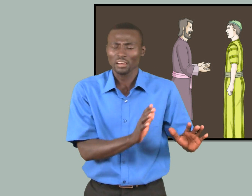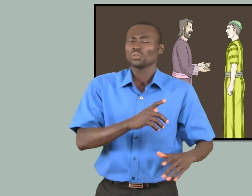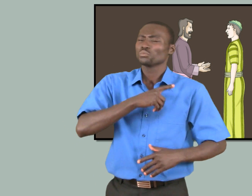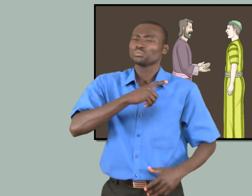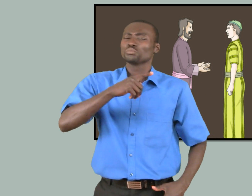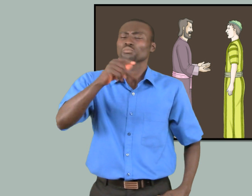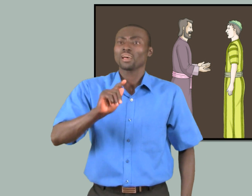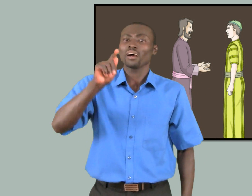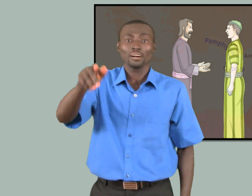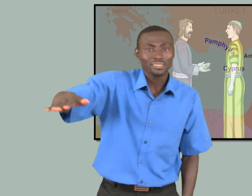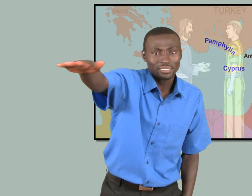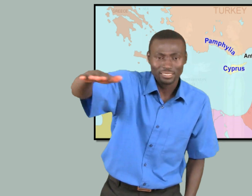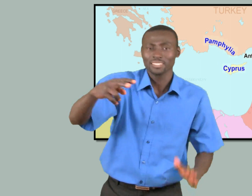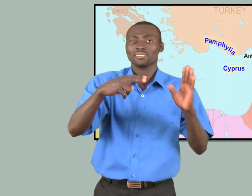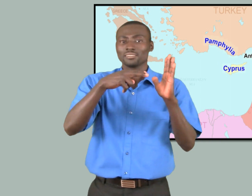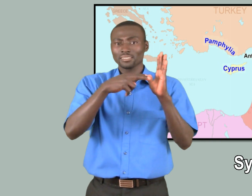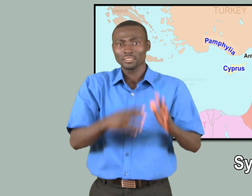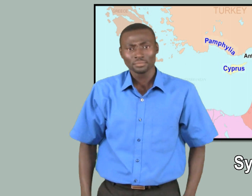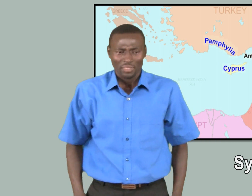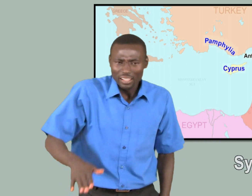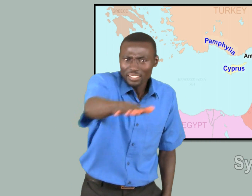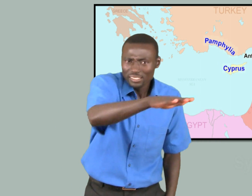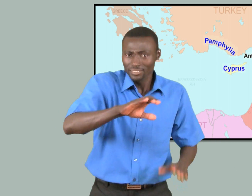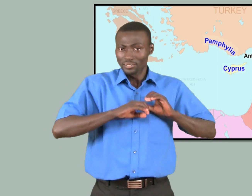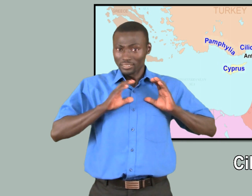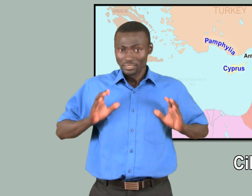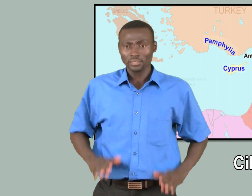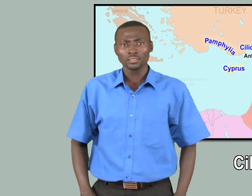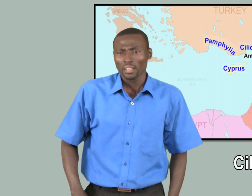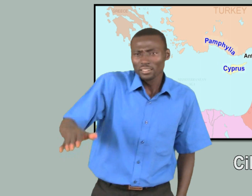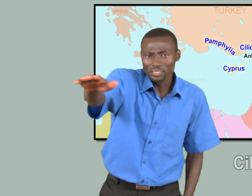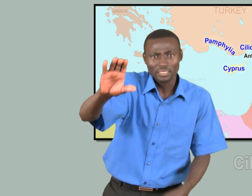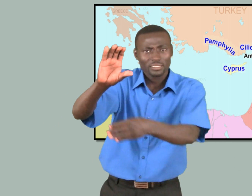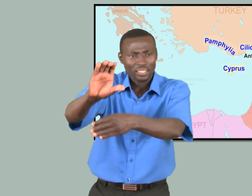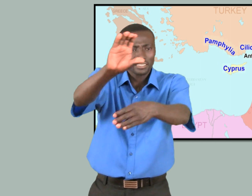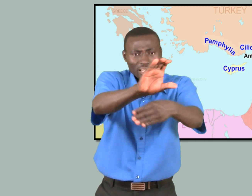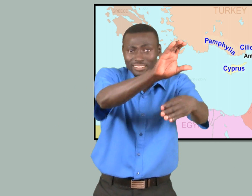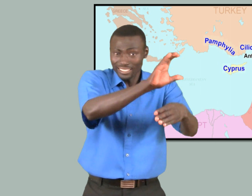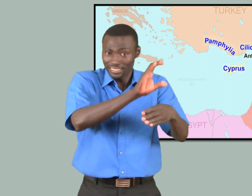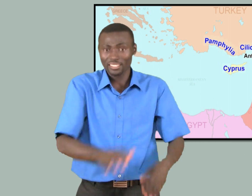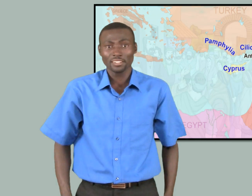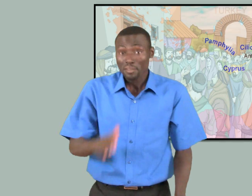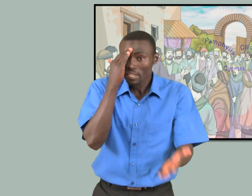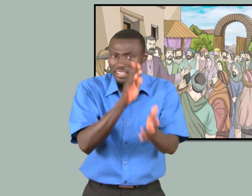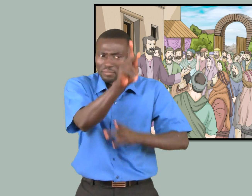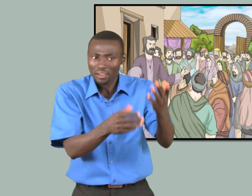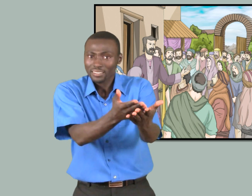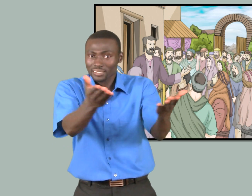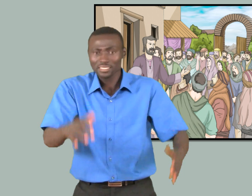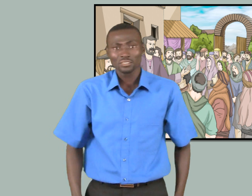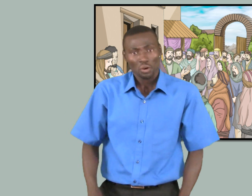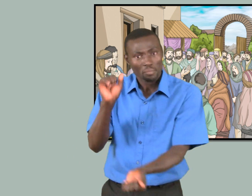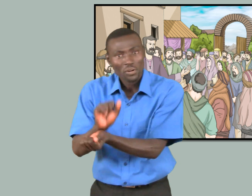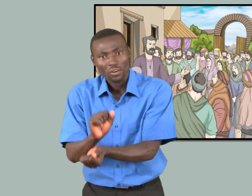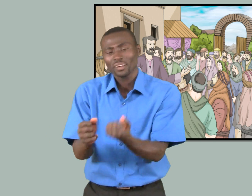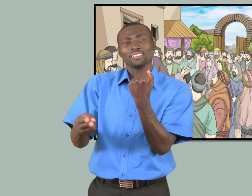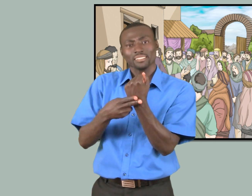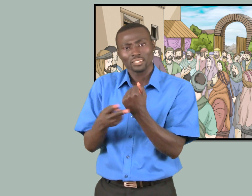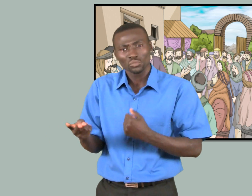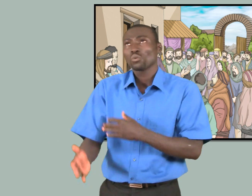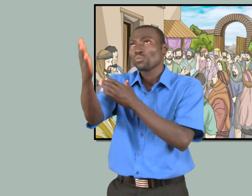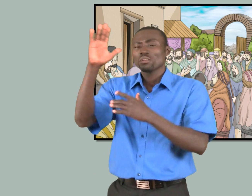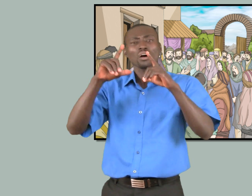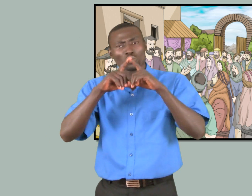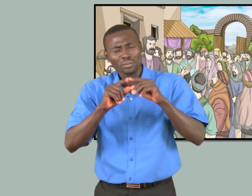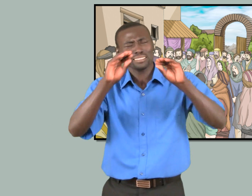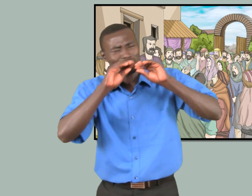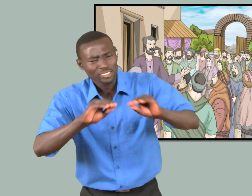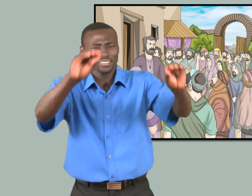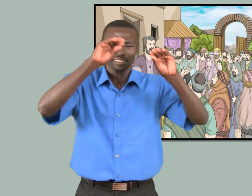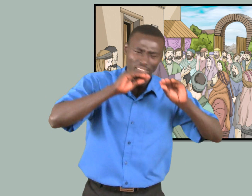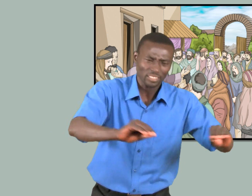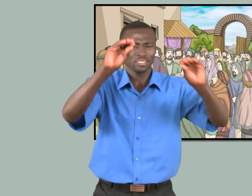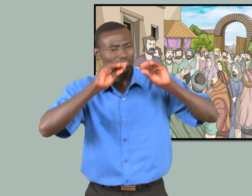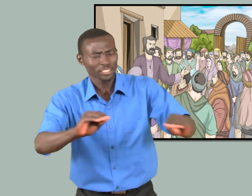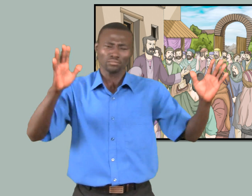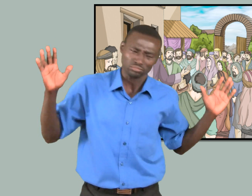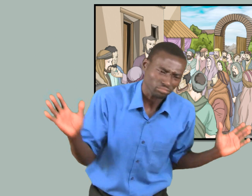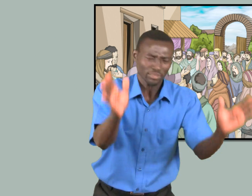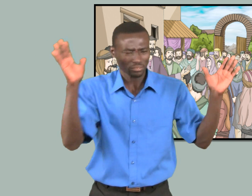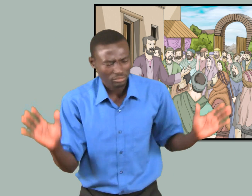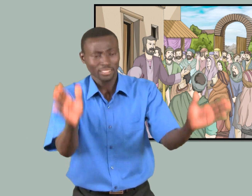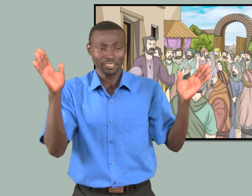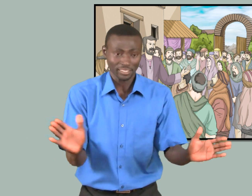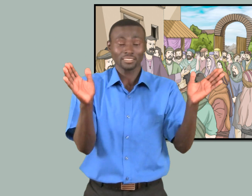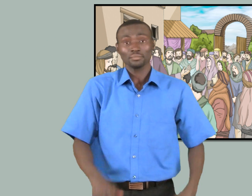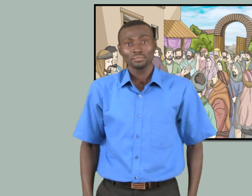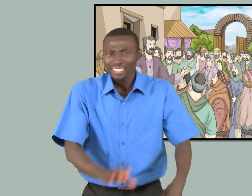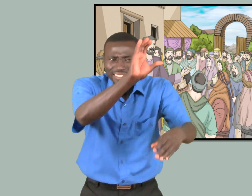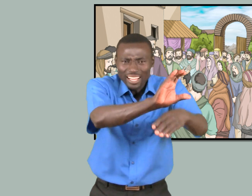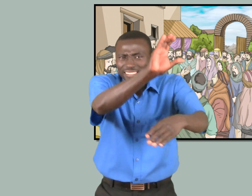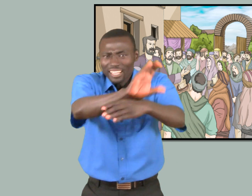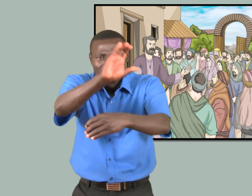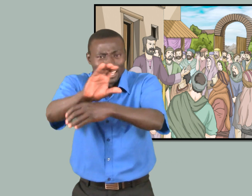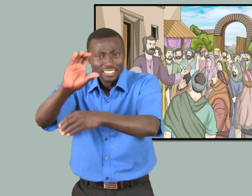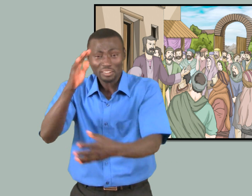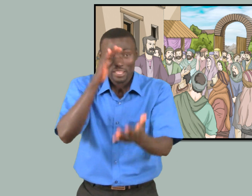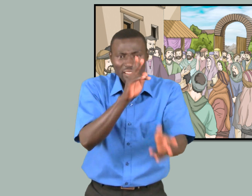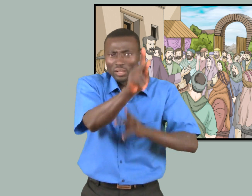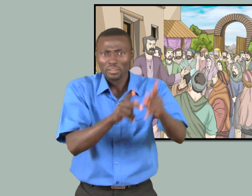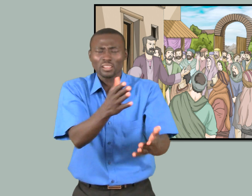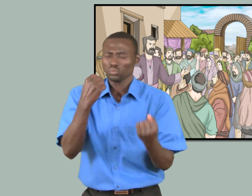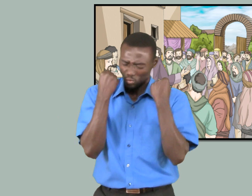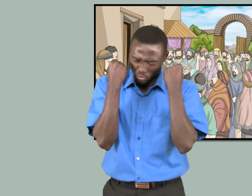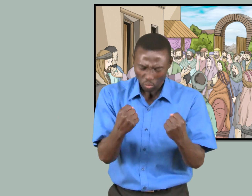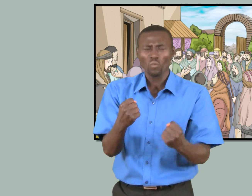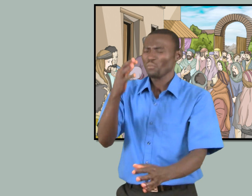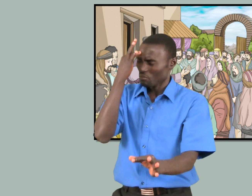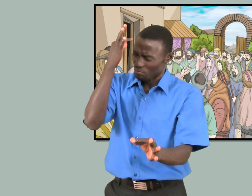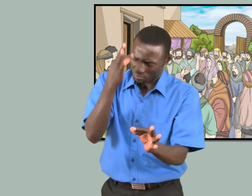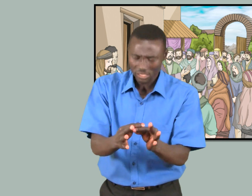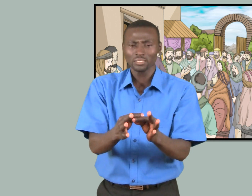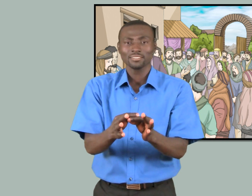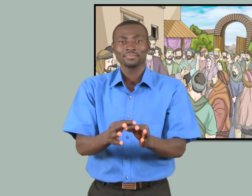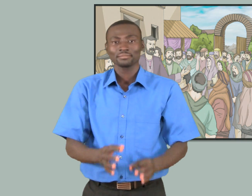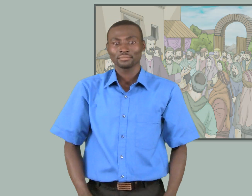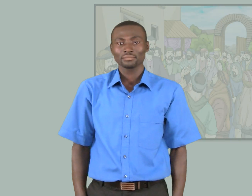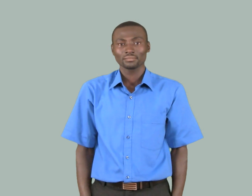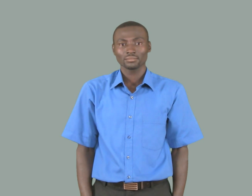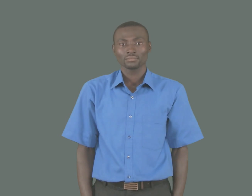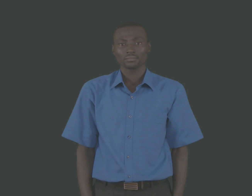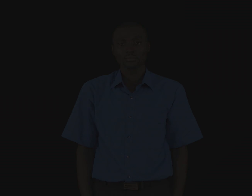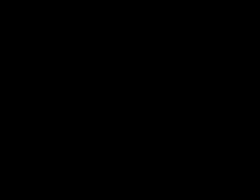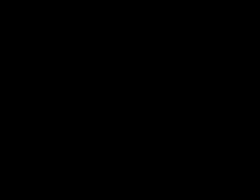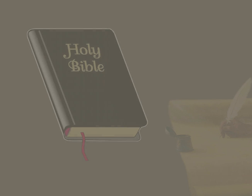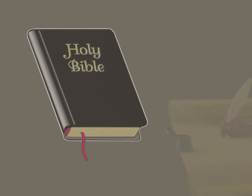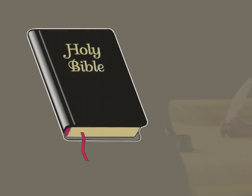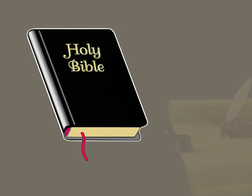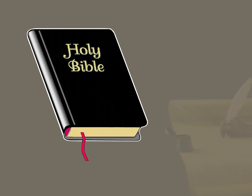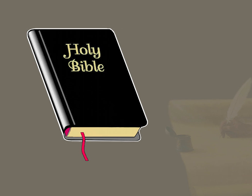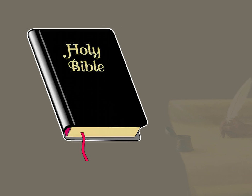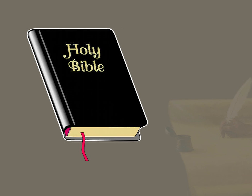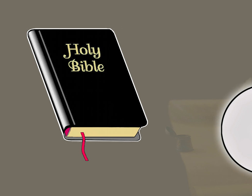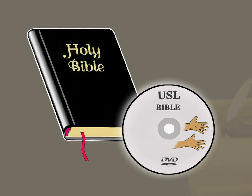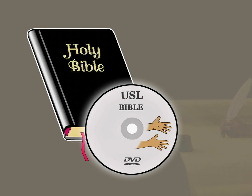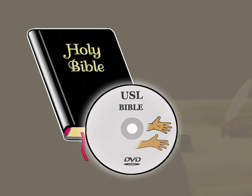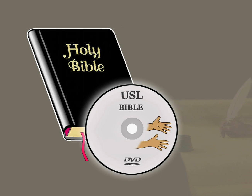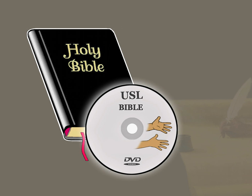And he traveled through Syria and Cilicia, strengthening the churches.